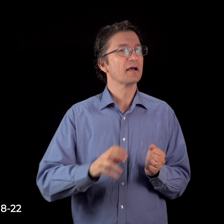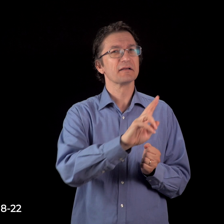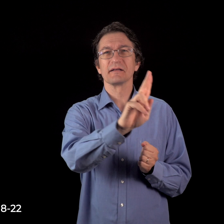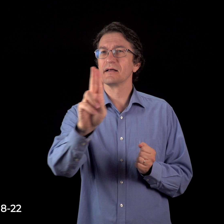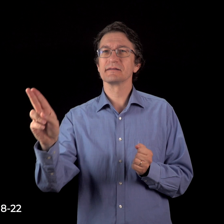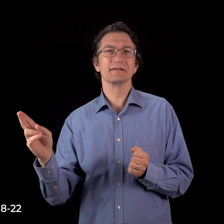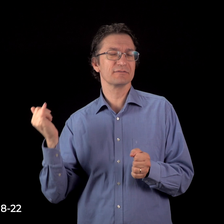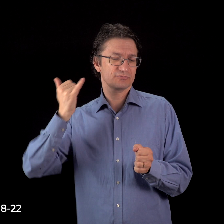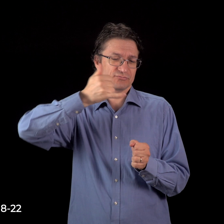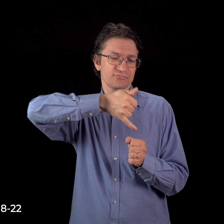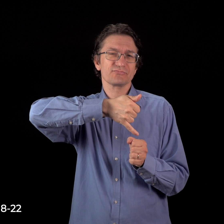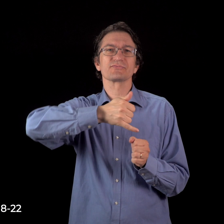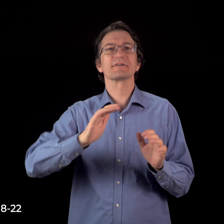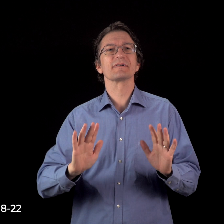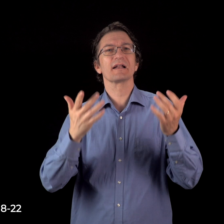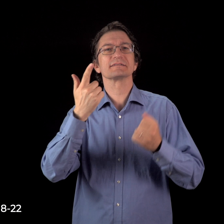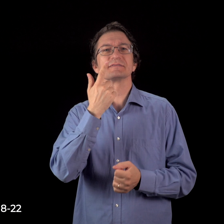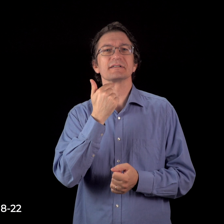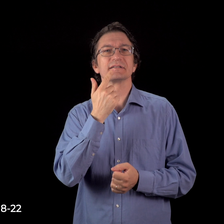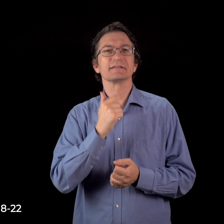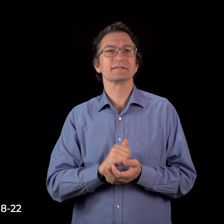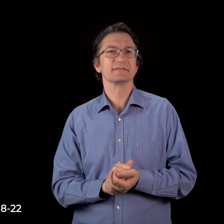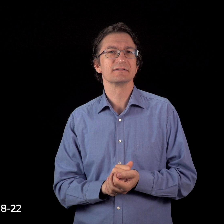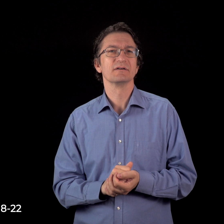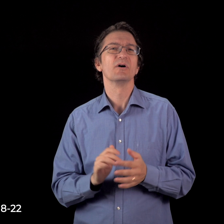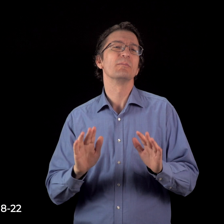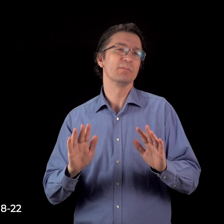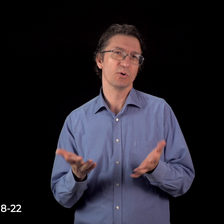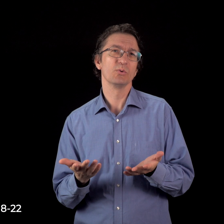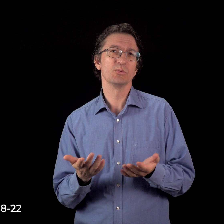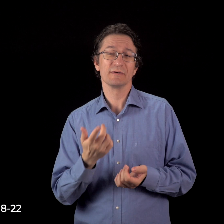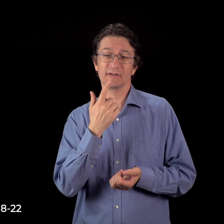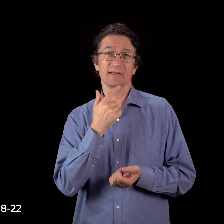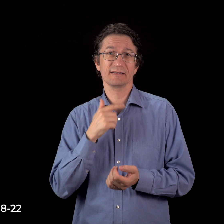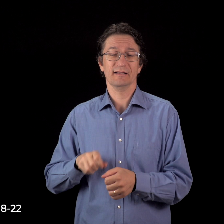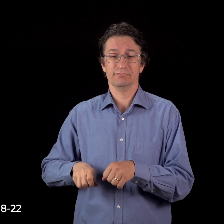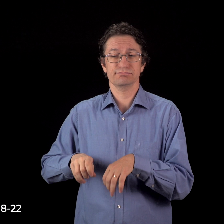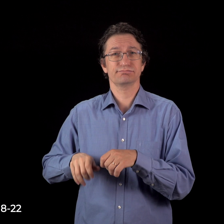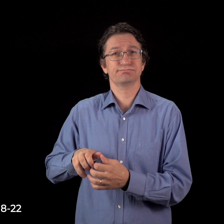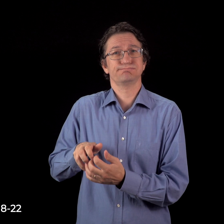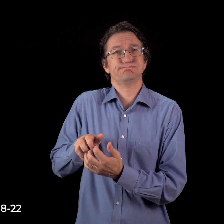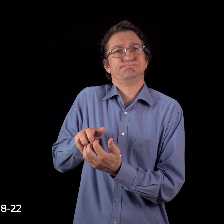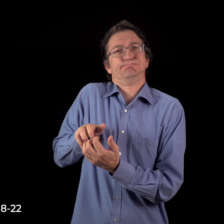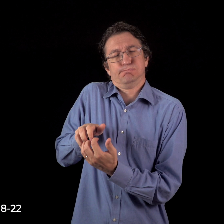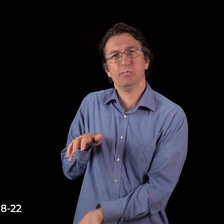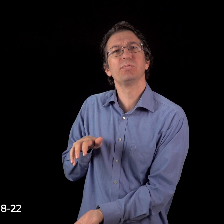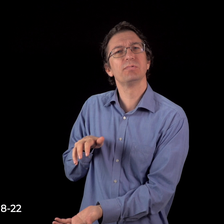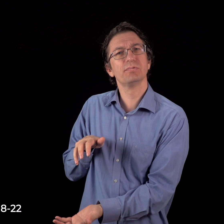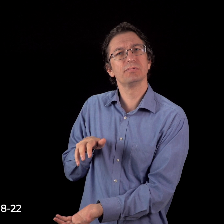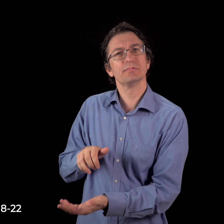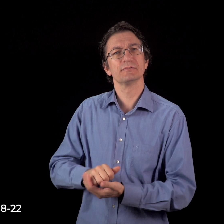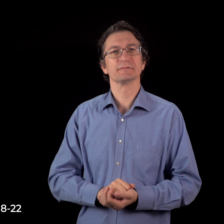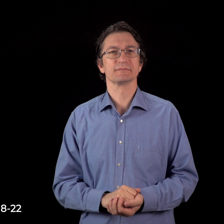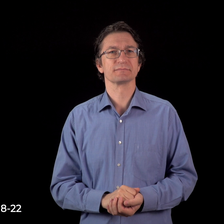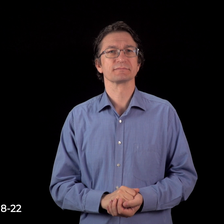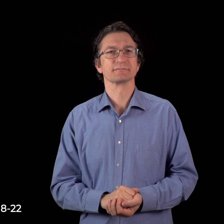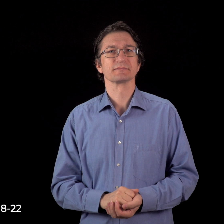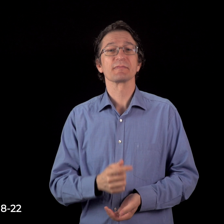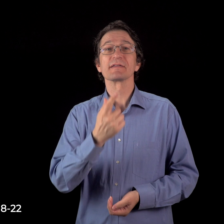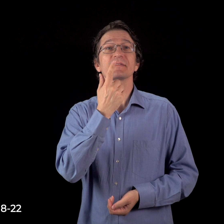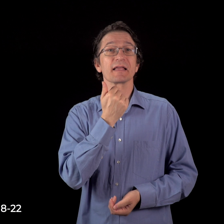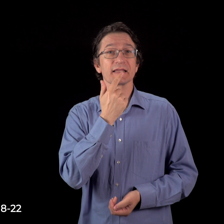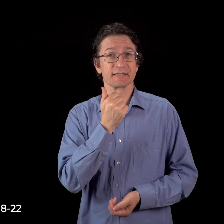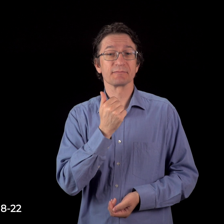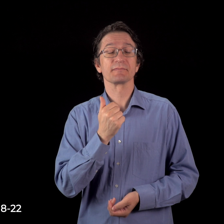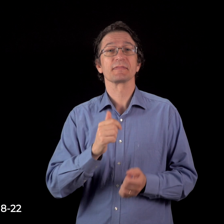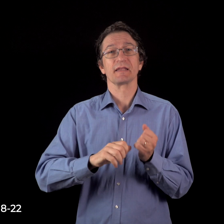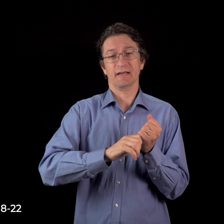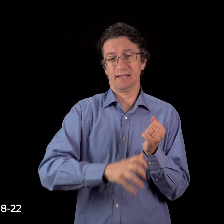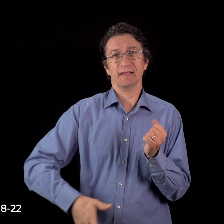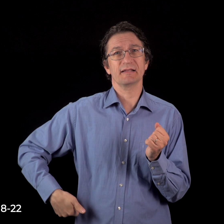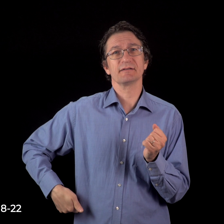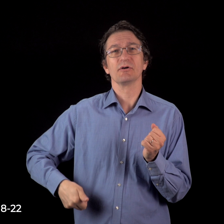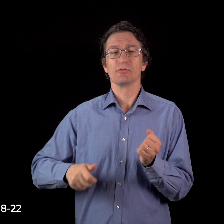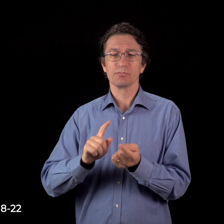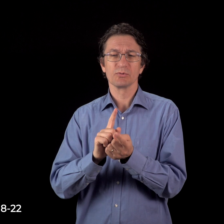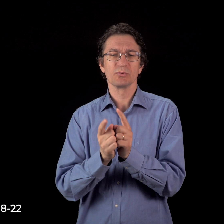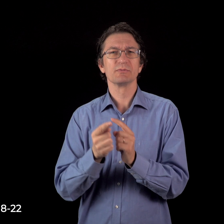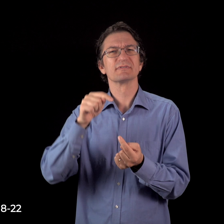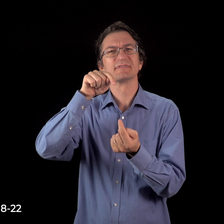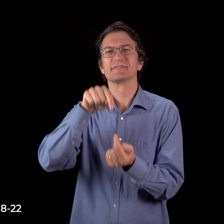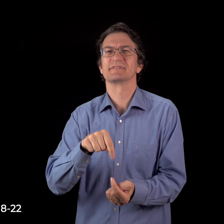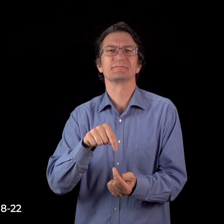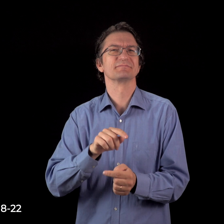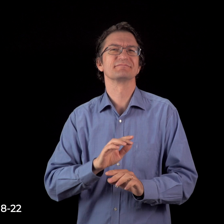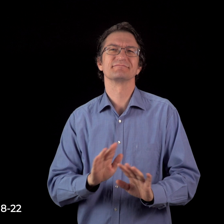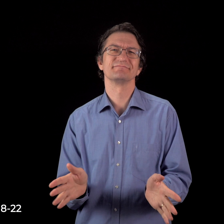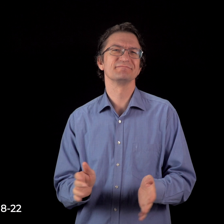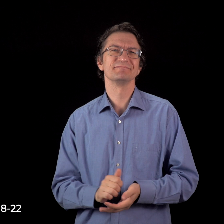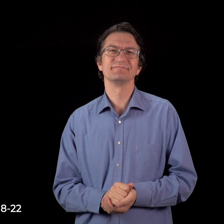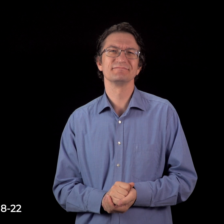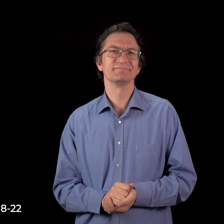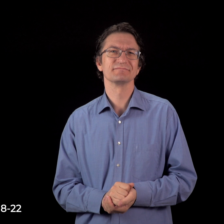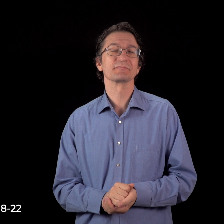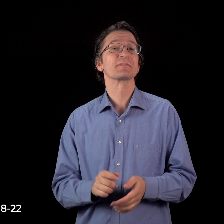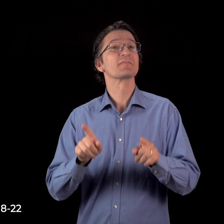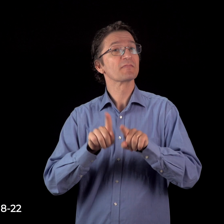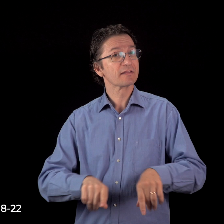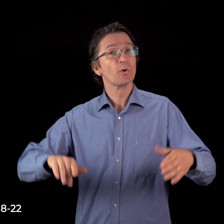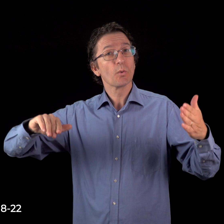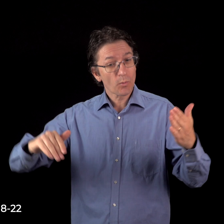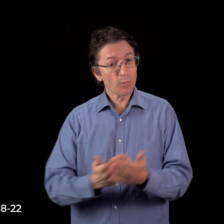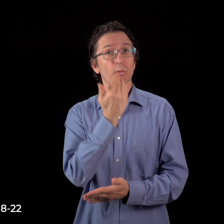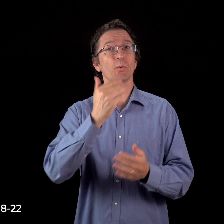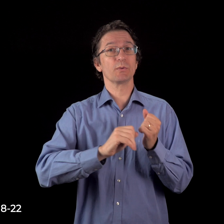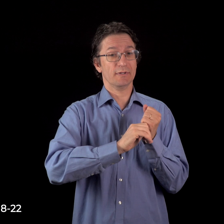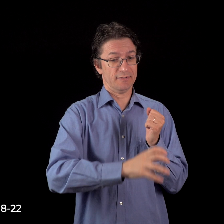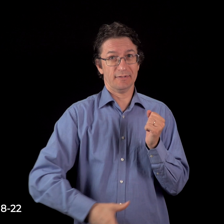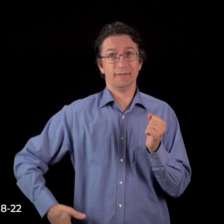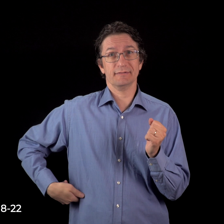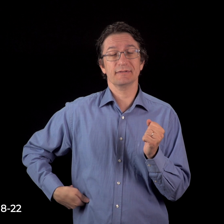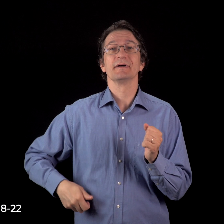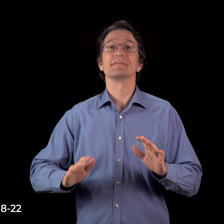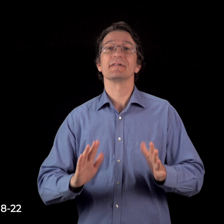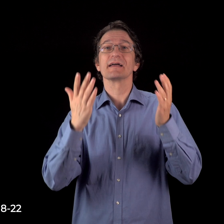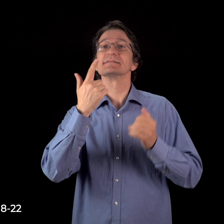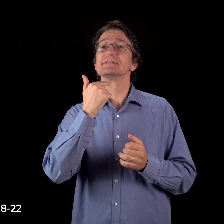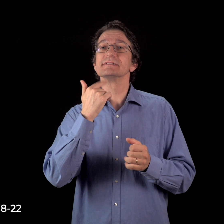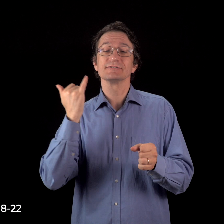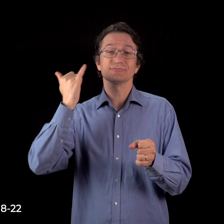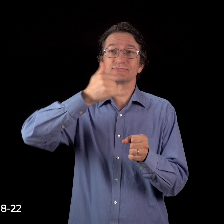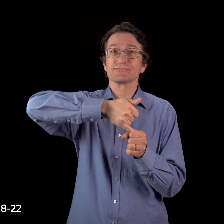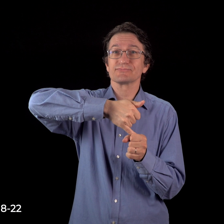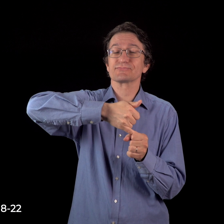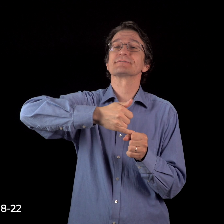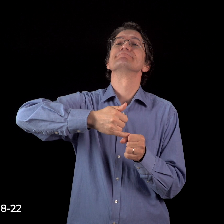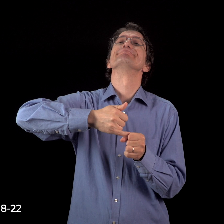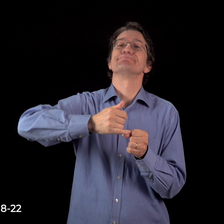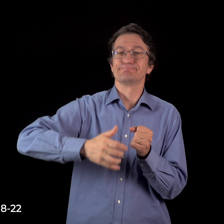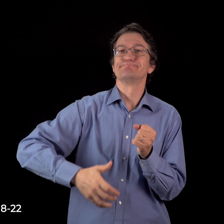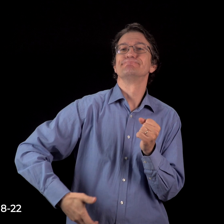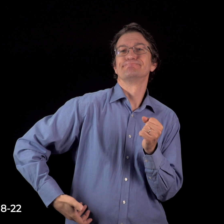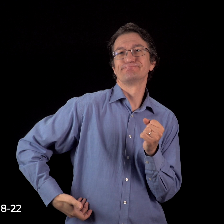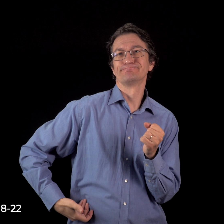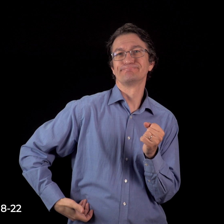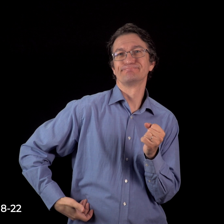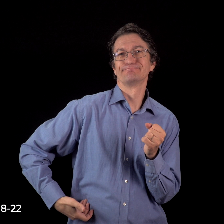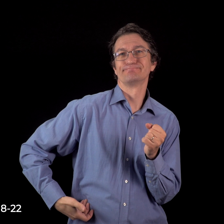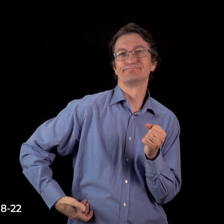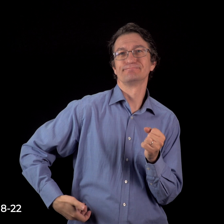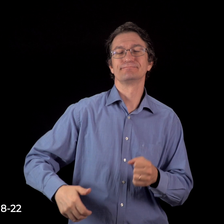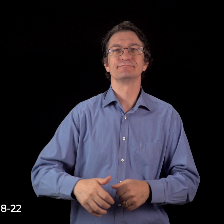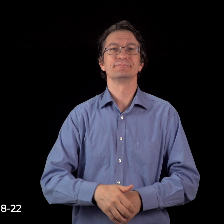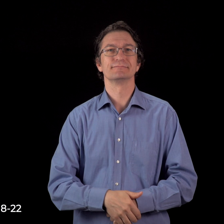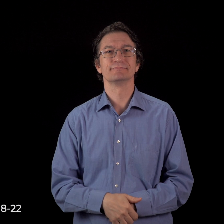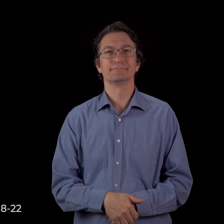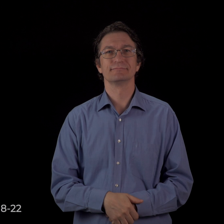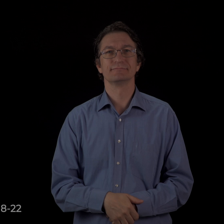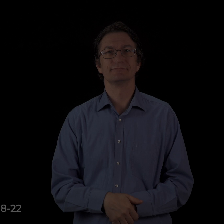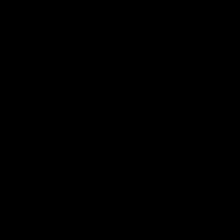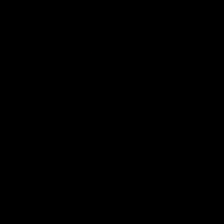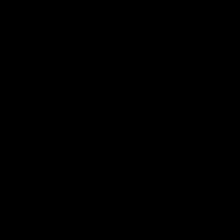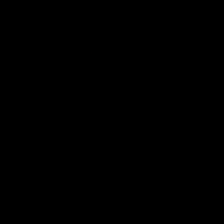If he does, the wine will burst the skins, and both the wine and the wineskins will be ruined. Instead, new wine is poured into new wineskins.”